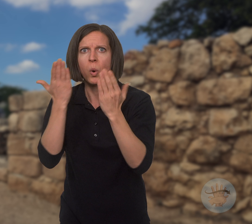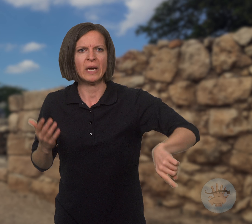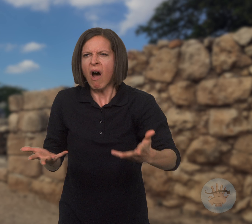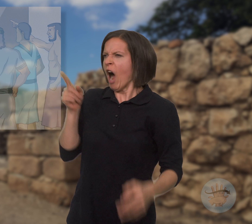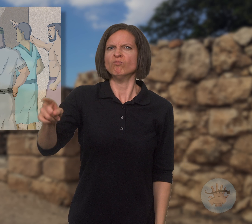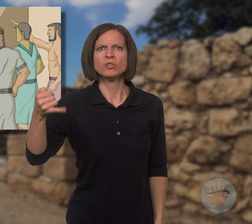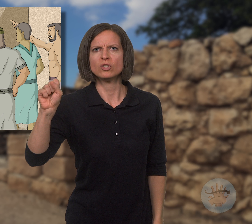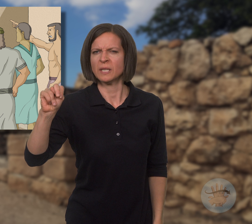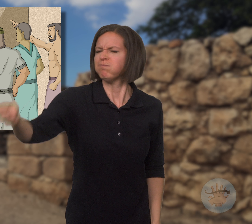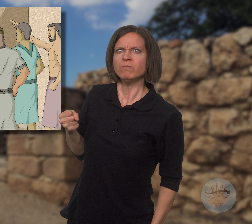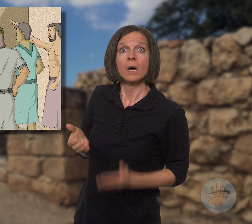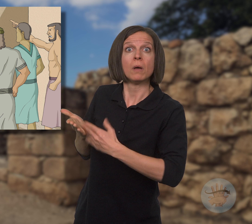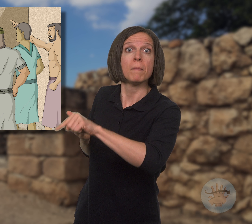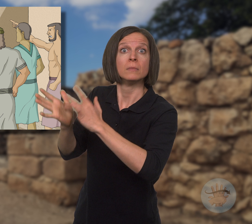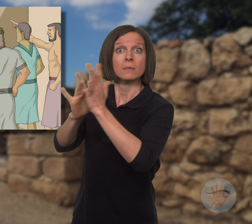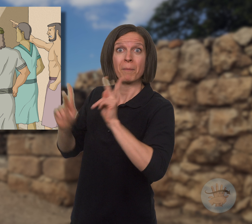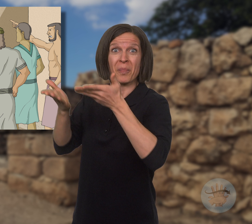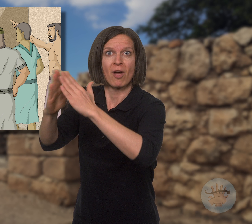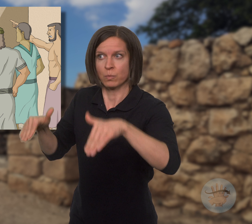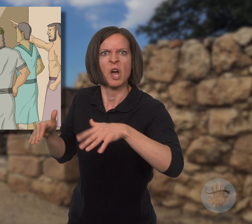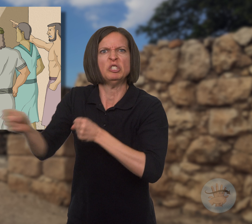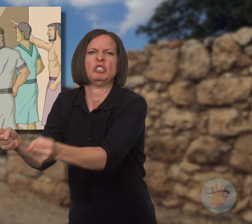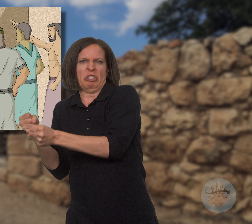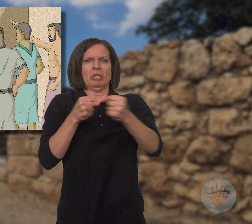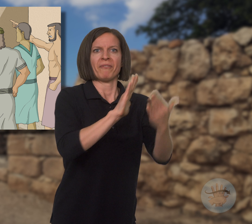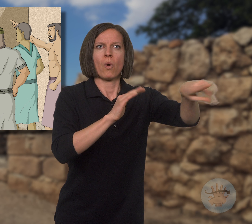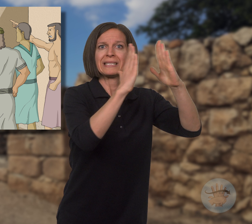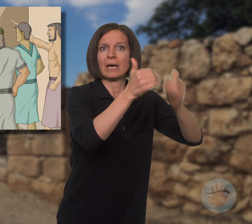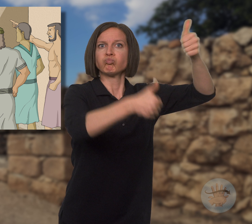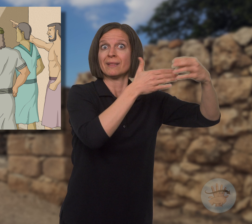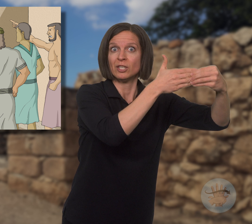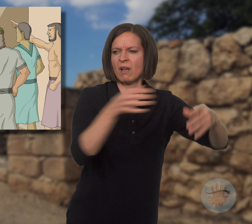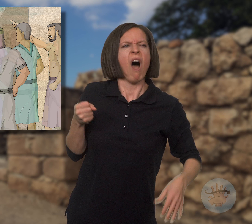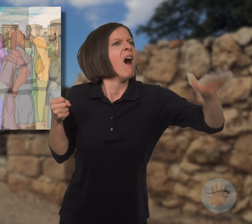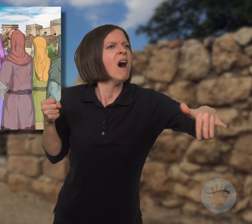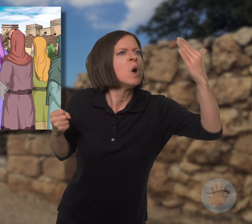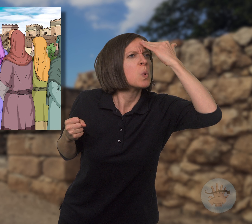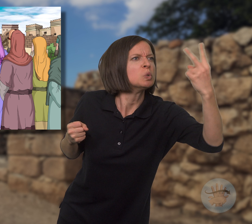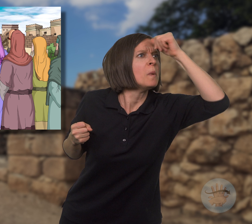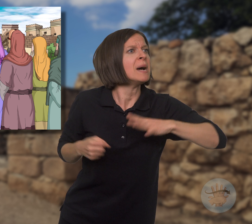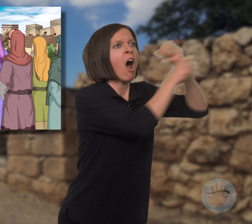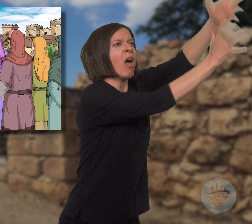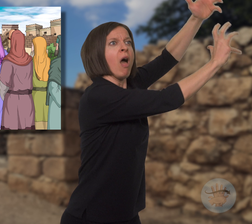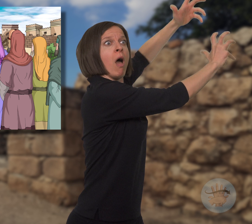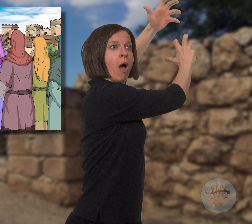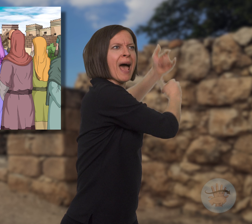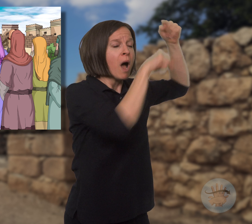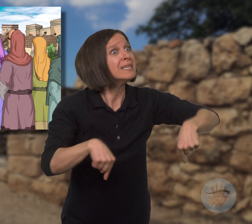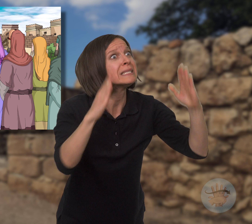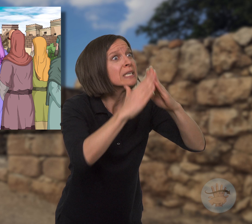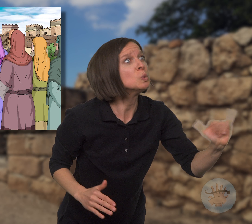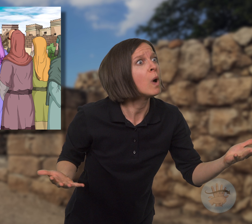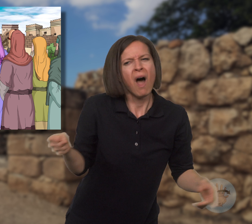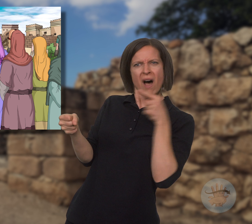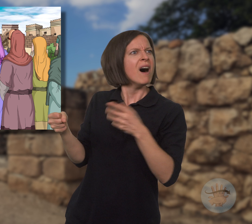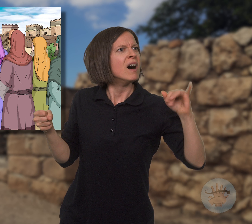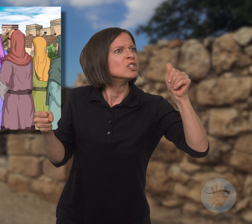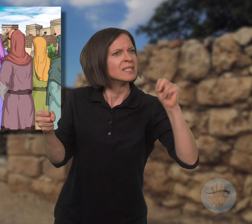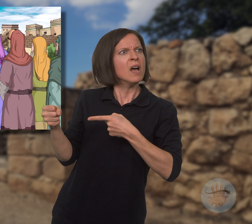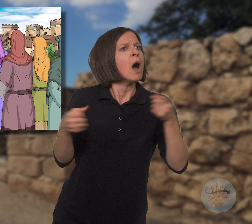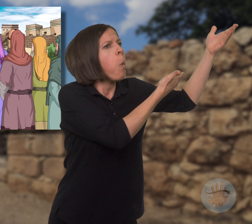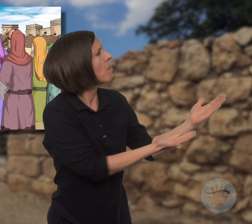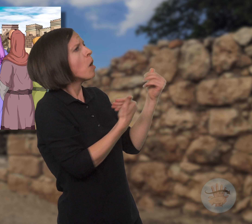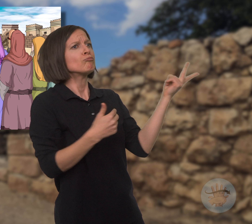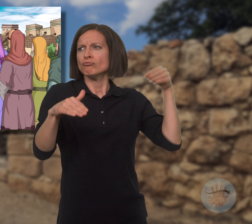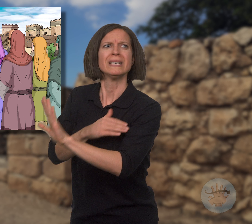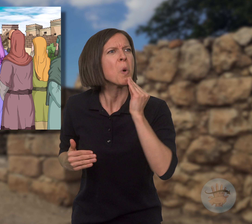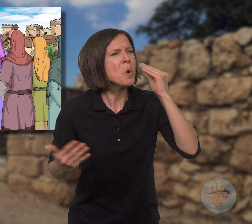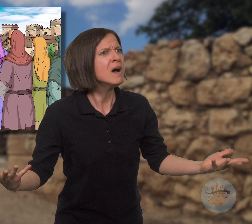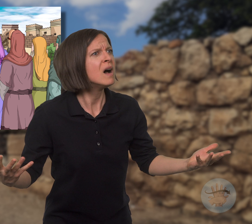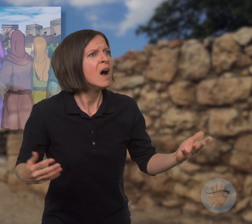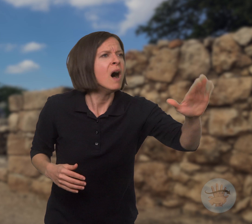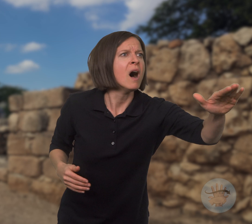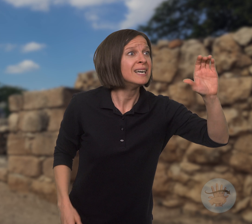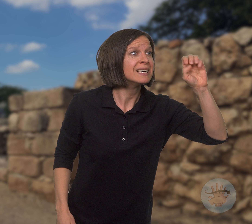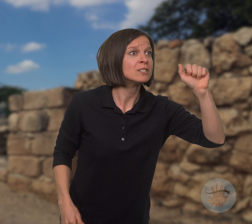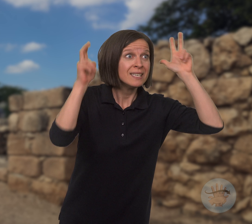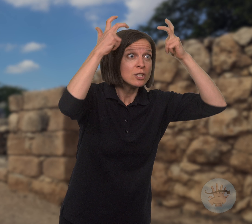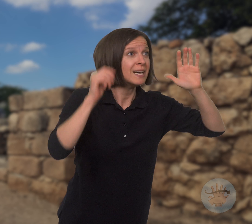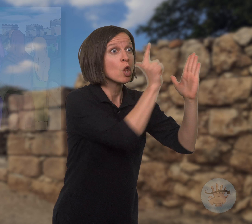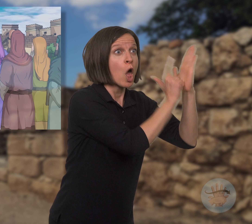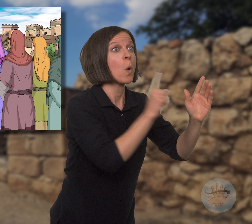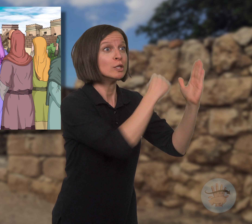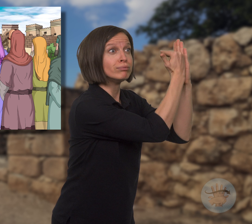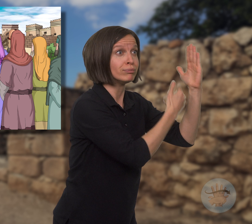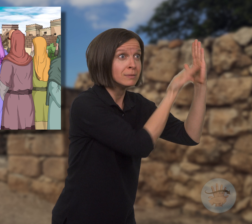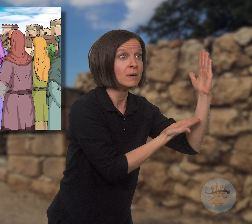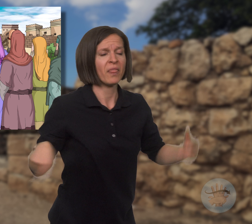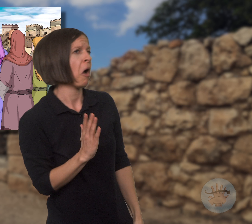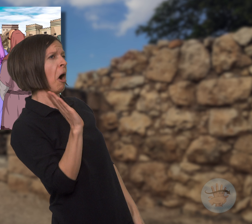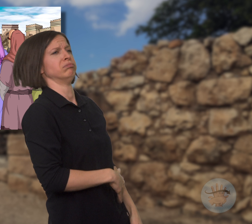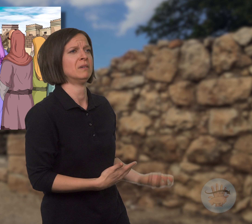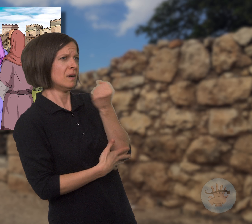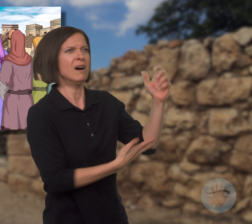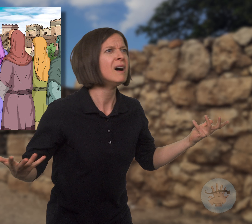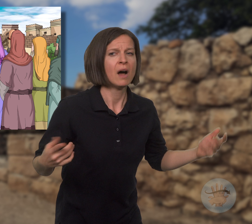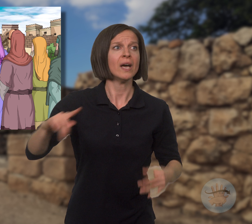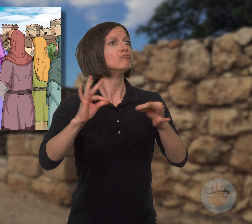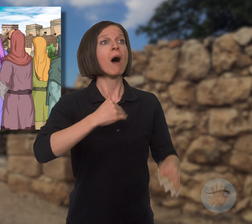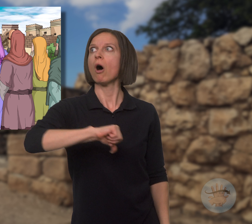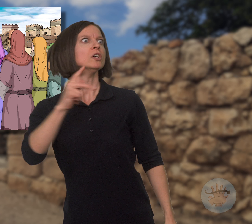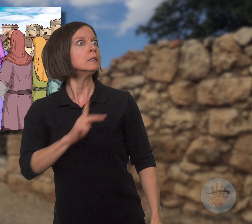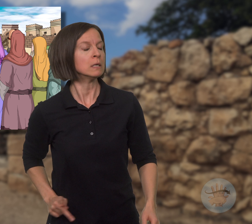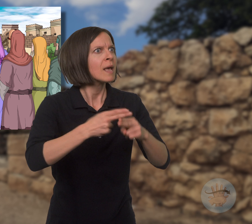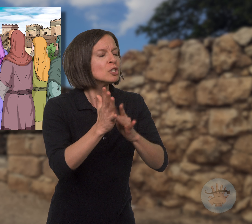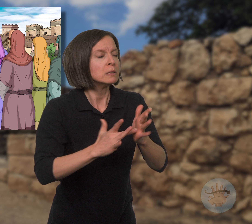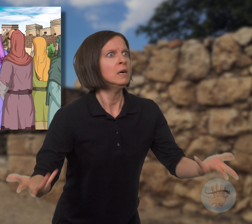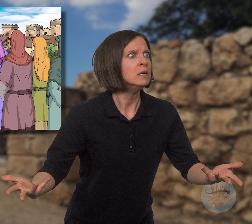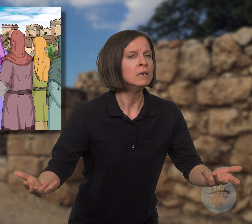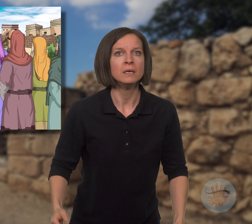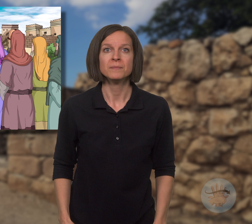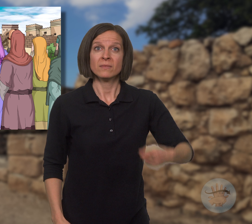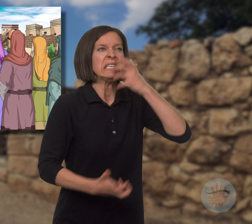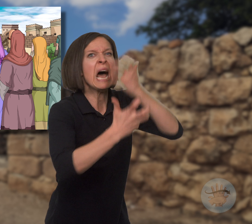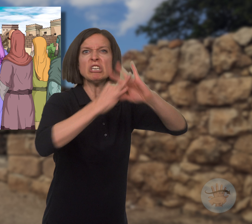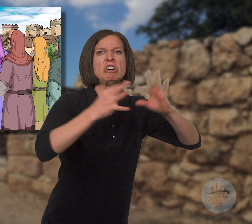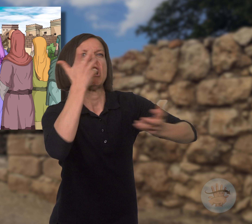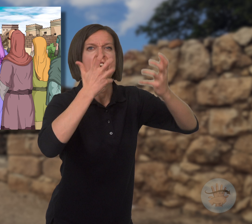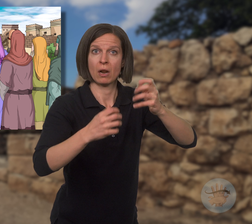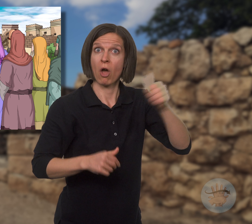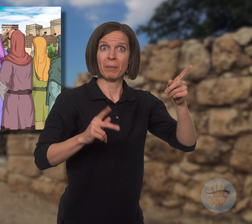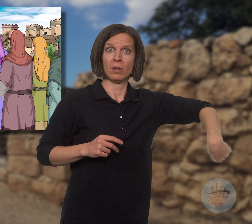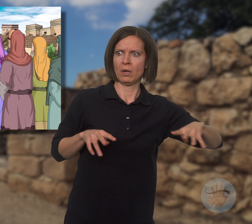But when they could not find them, they dragged Jason and some other brothers before the city officials, shouting, “These men who have turned the world upside down have now come here, and Jason has welcomed them into his home.